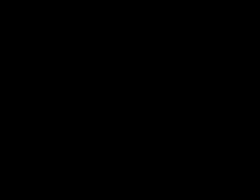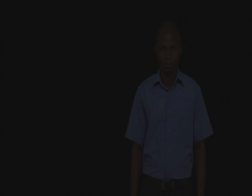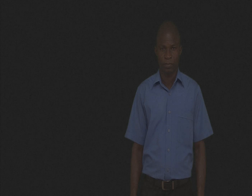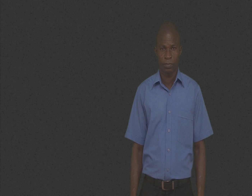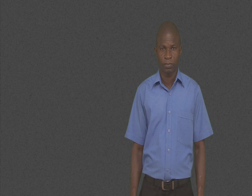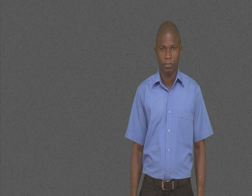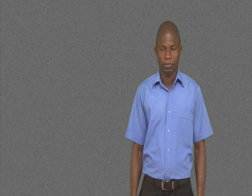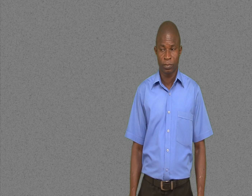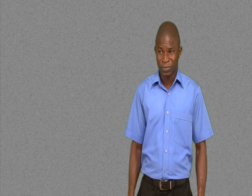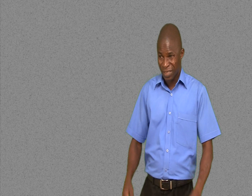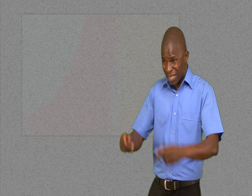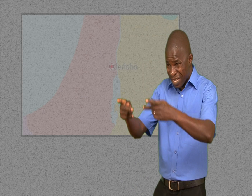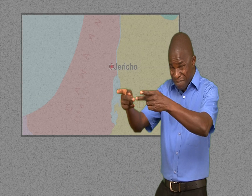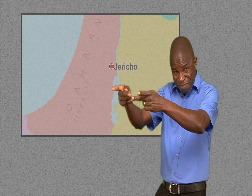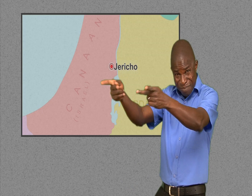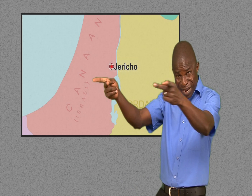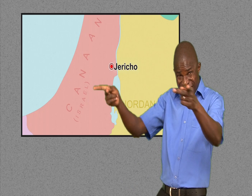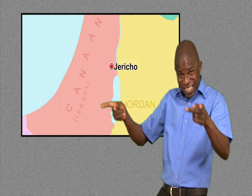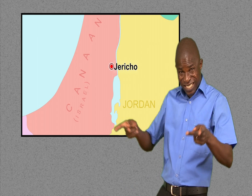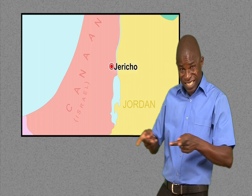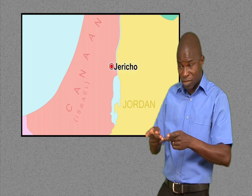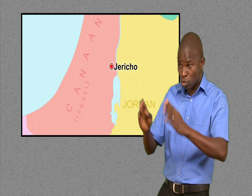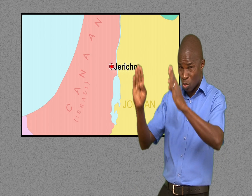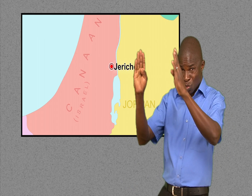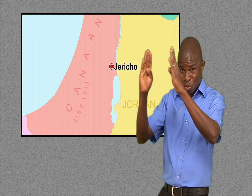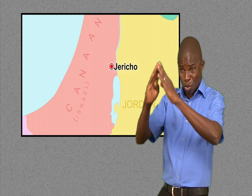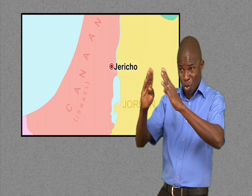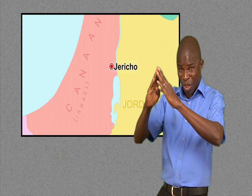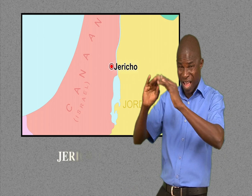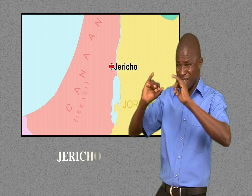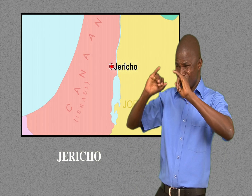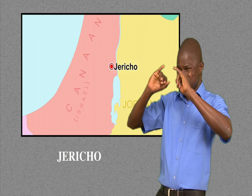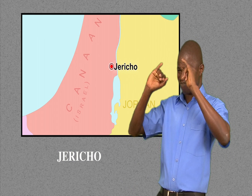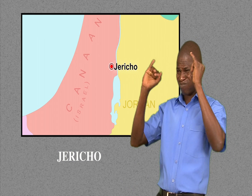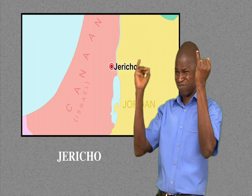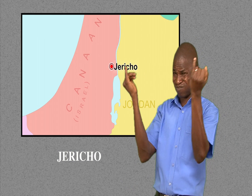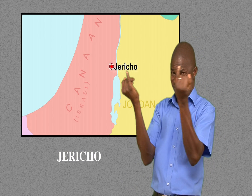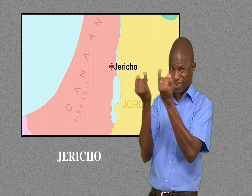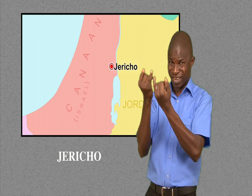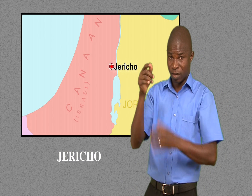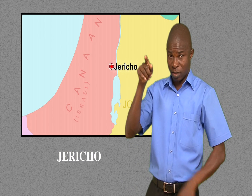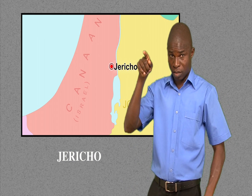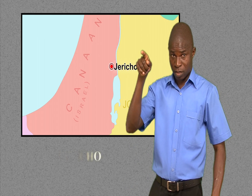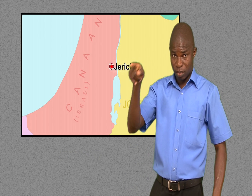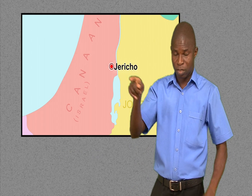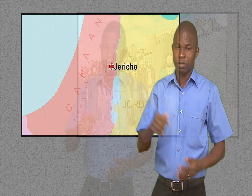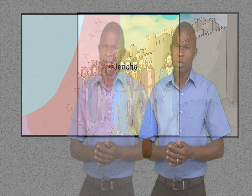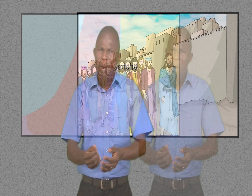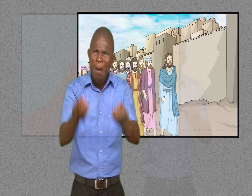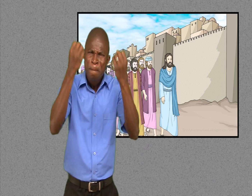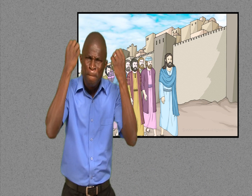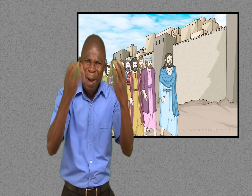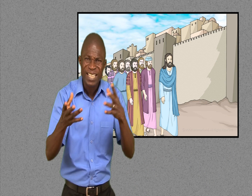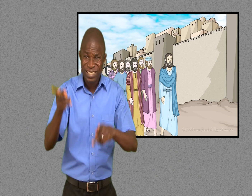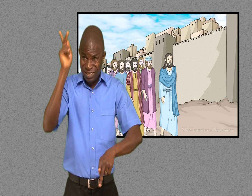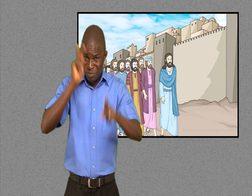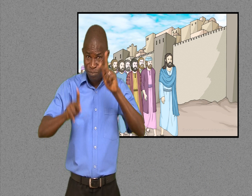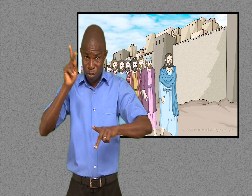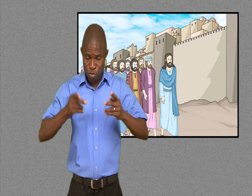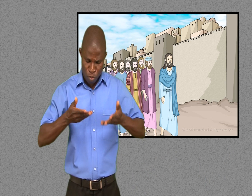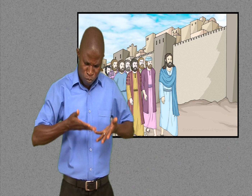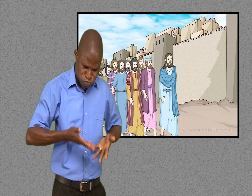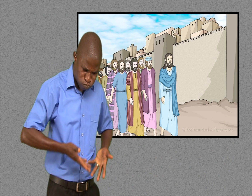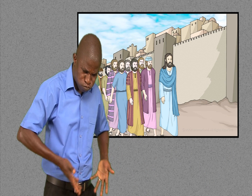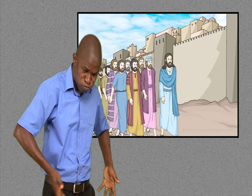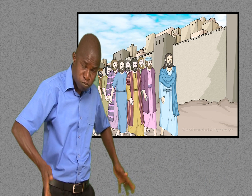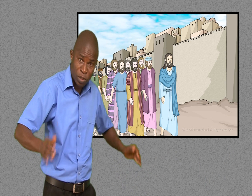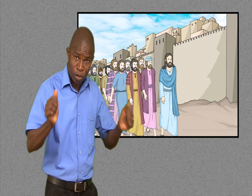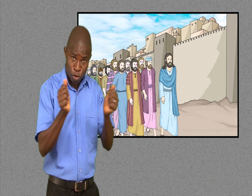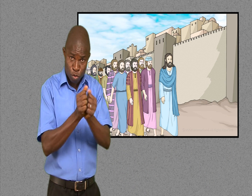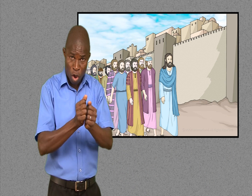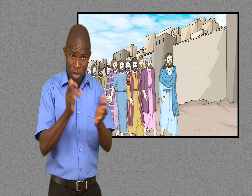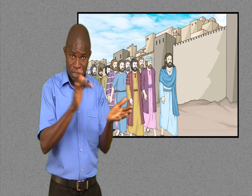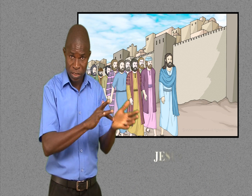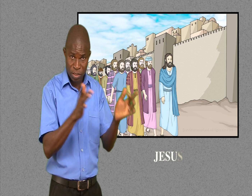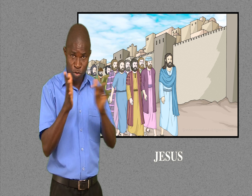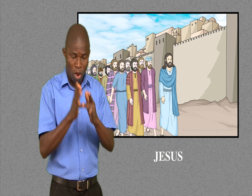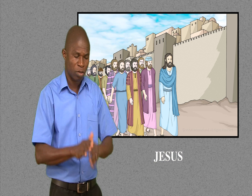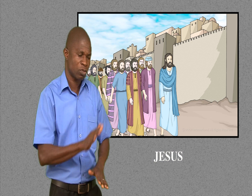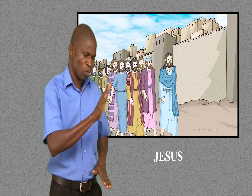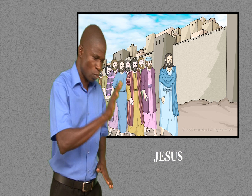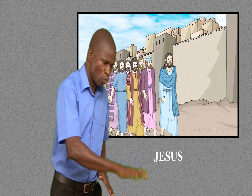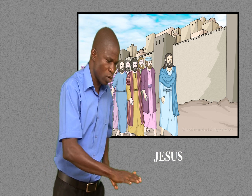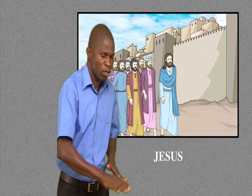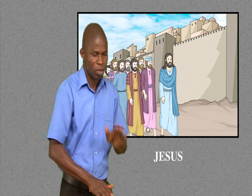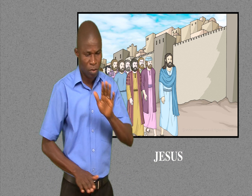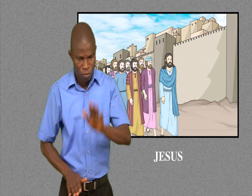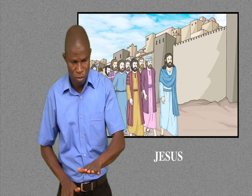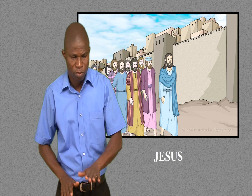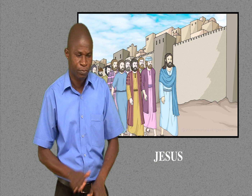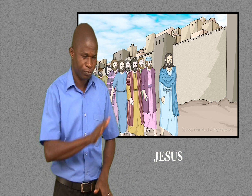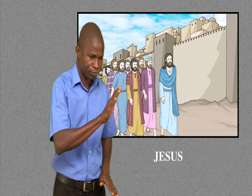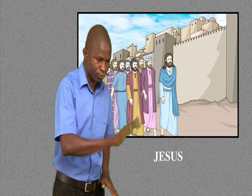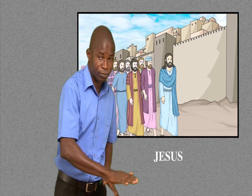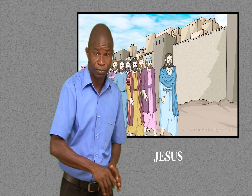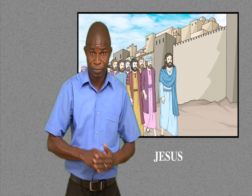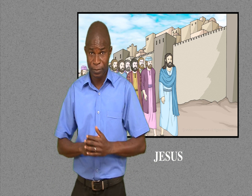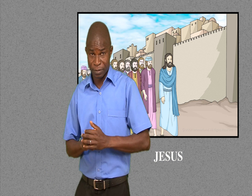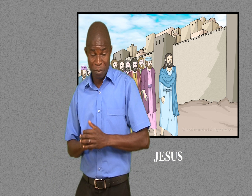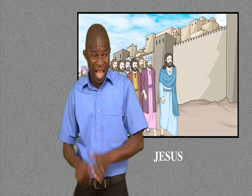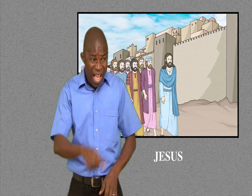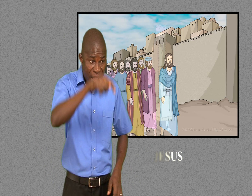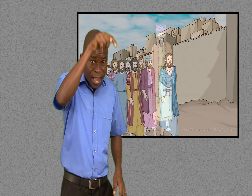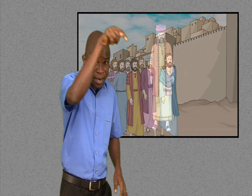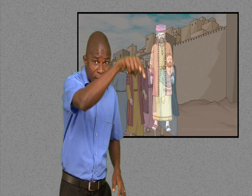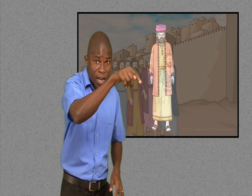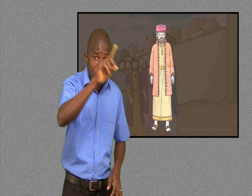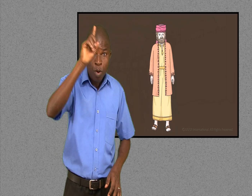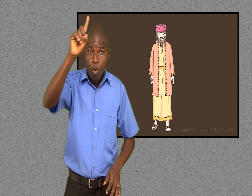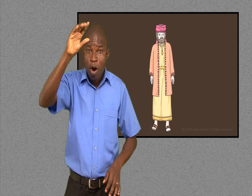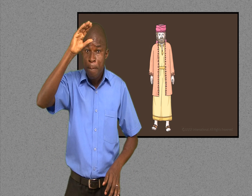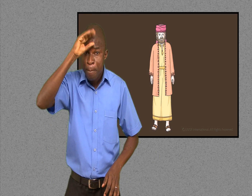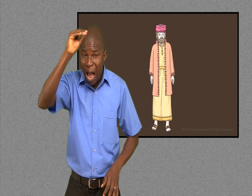Then Jesus entered Jericho and was passing through.